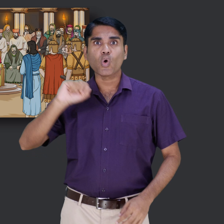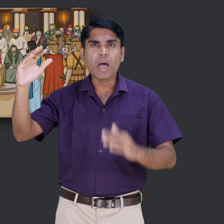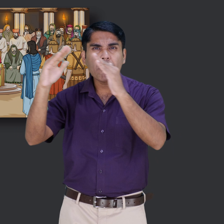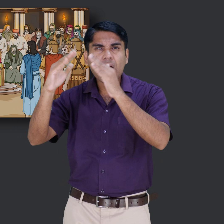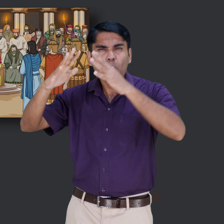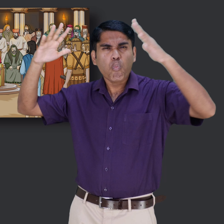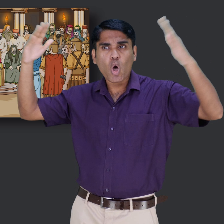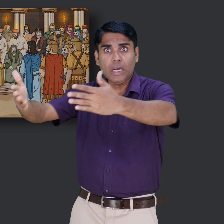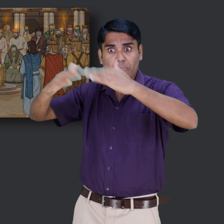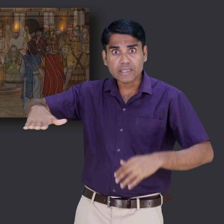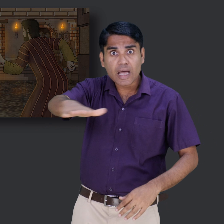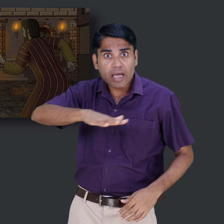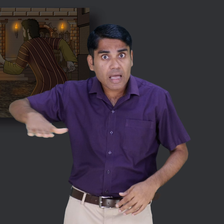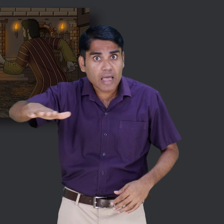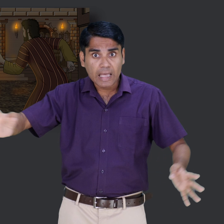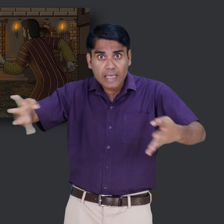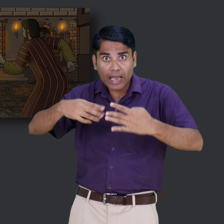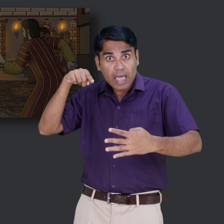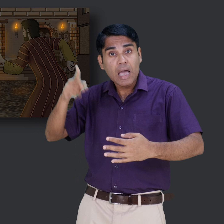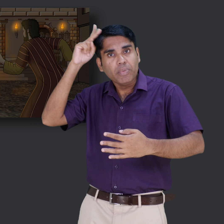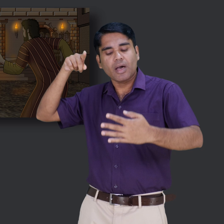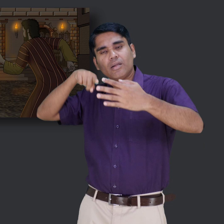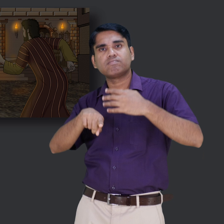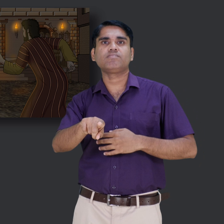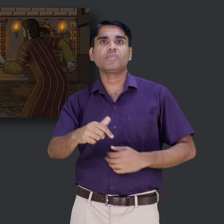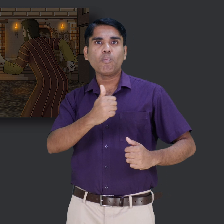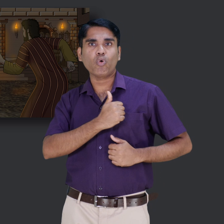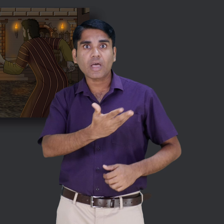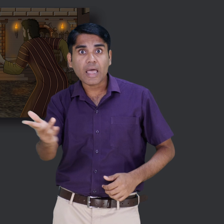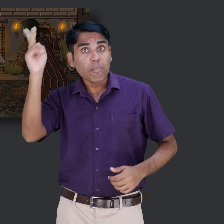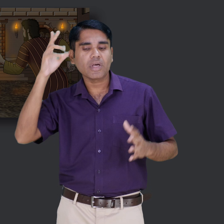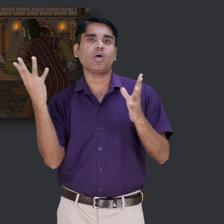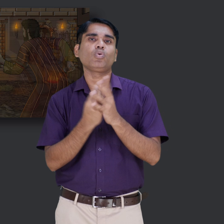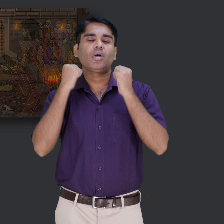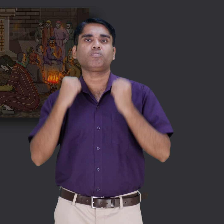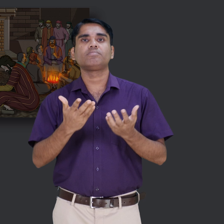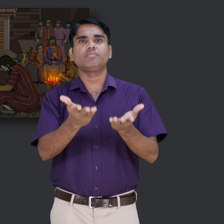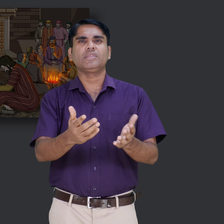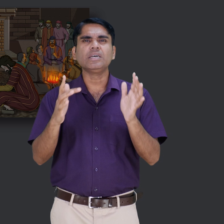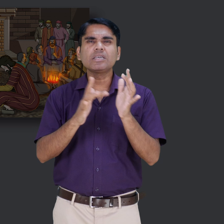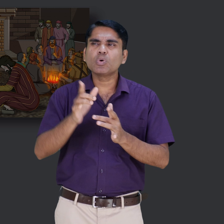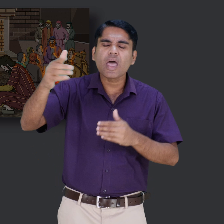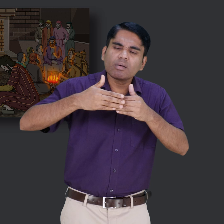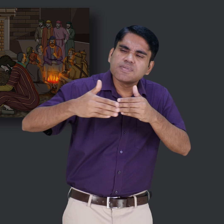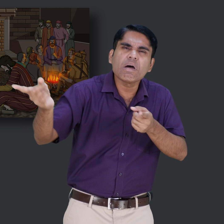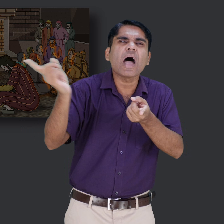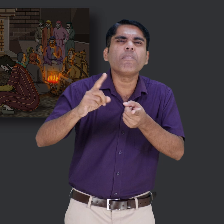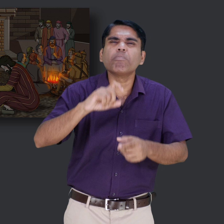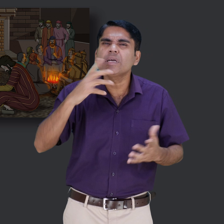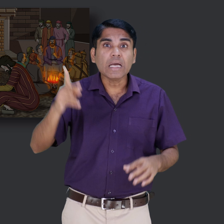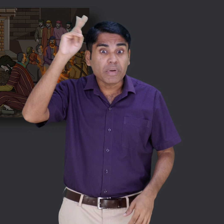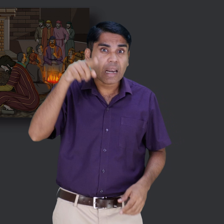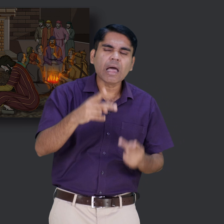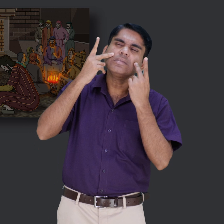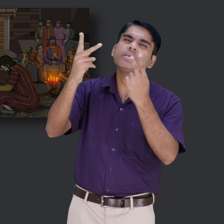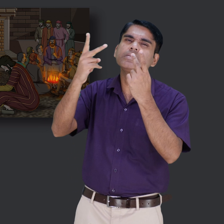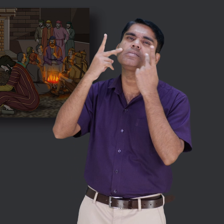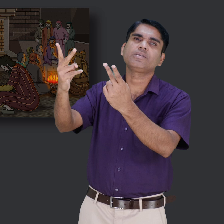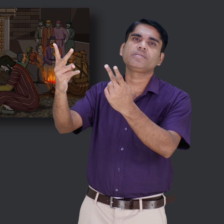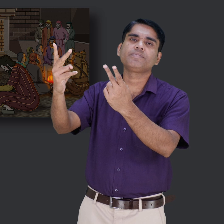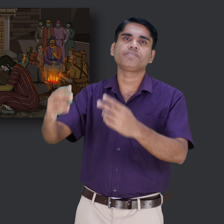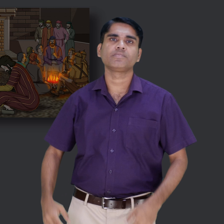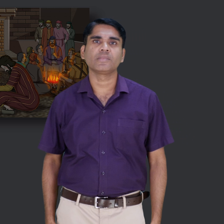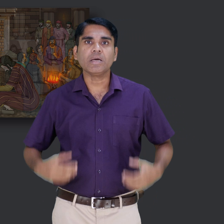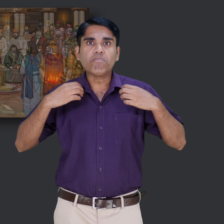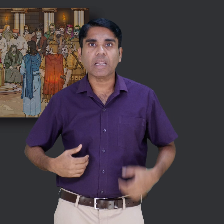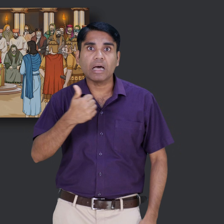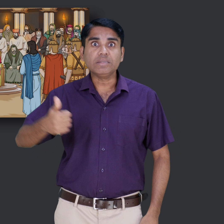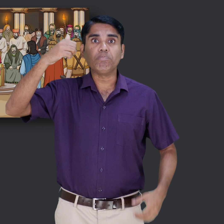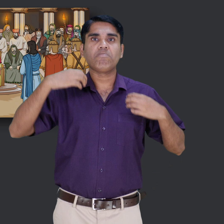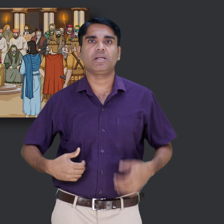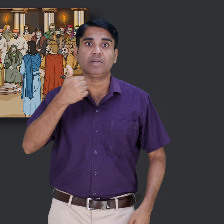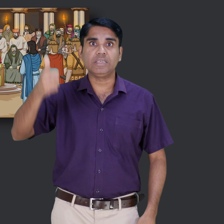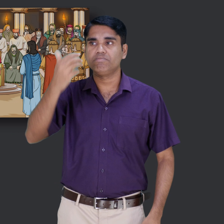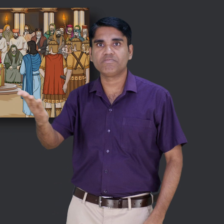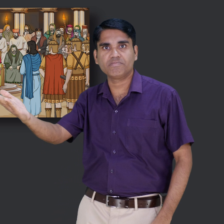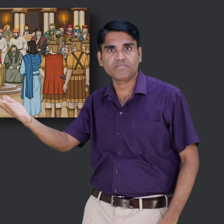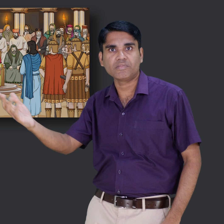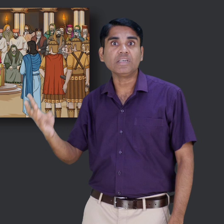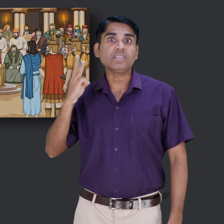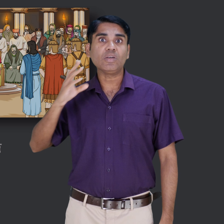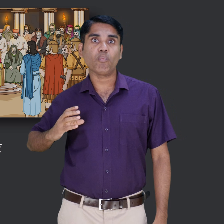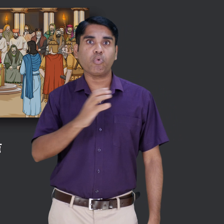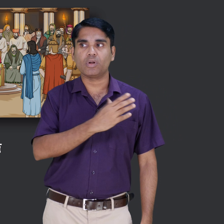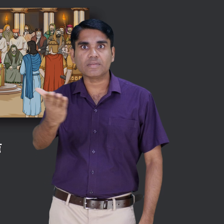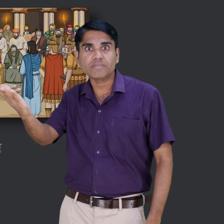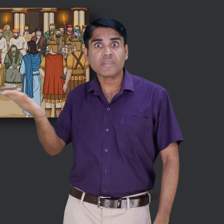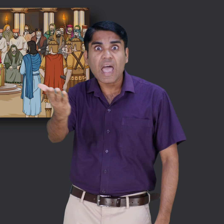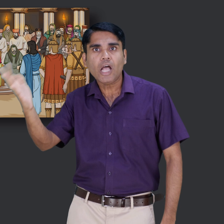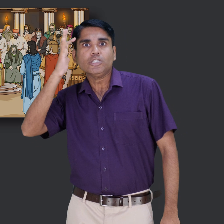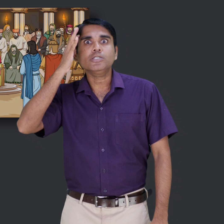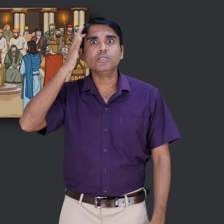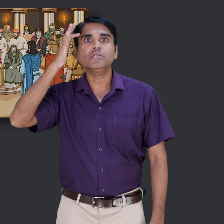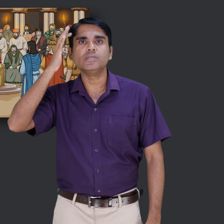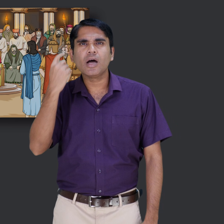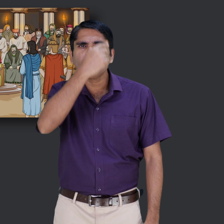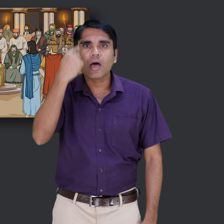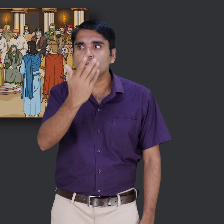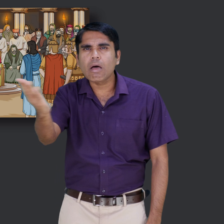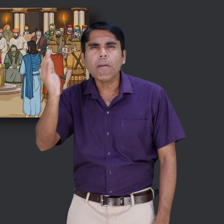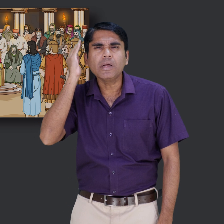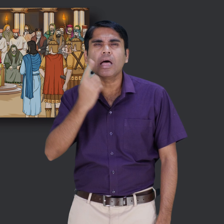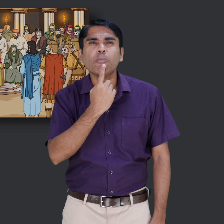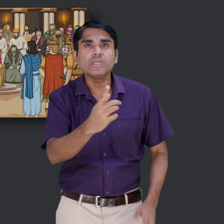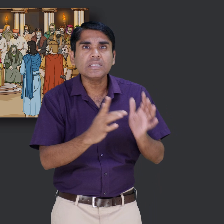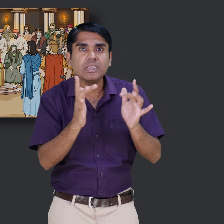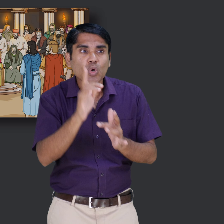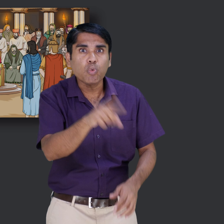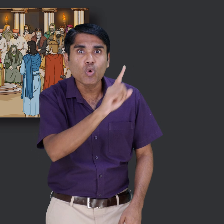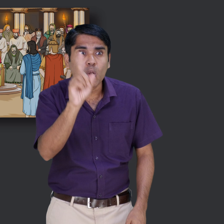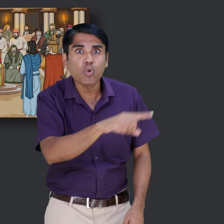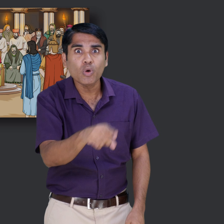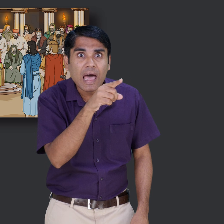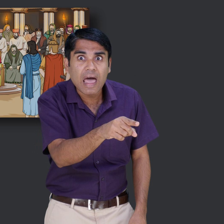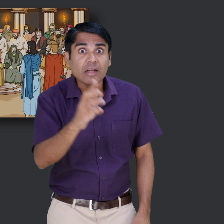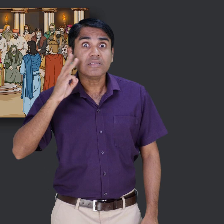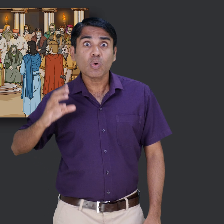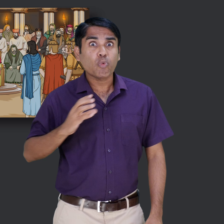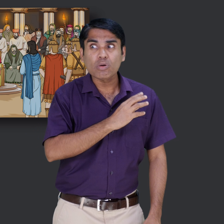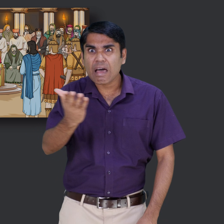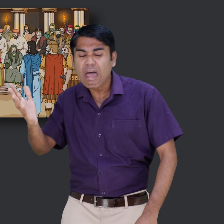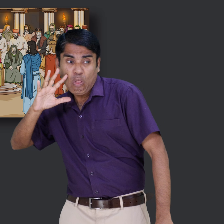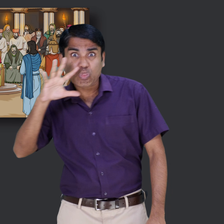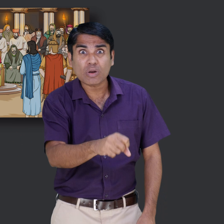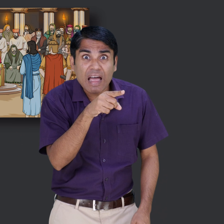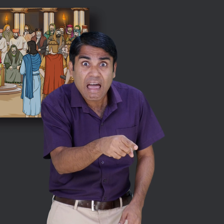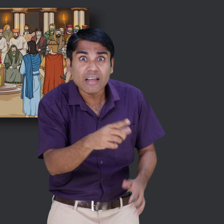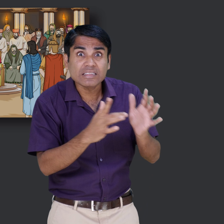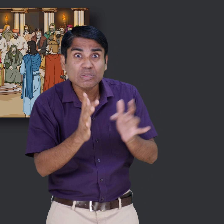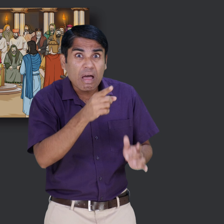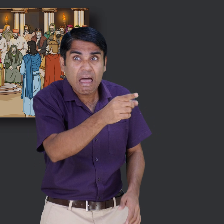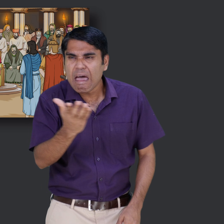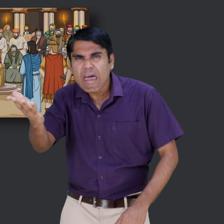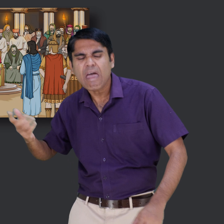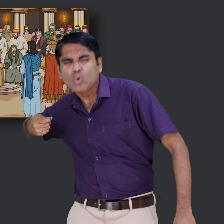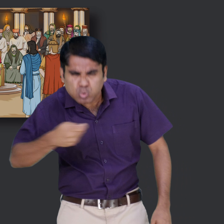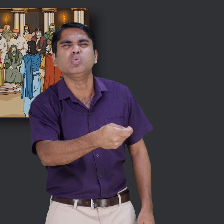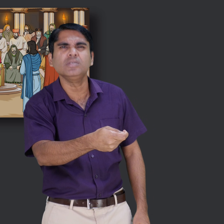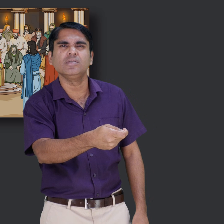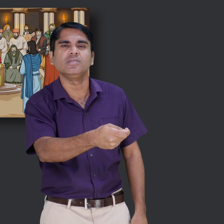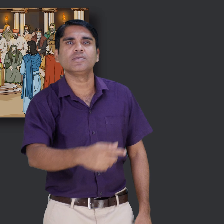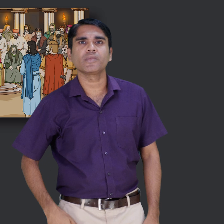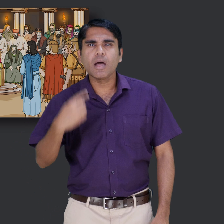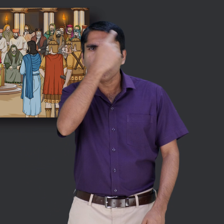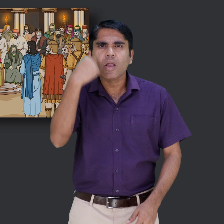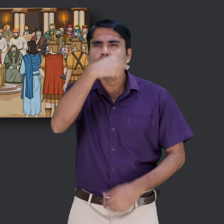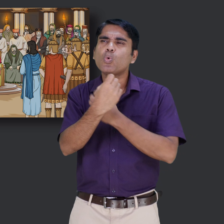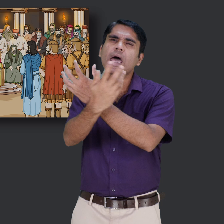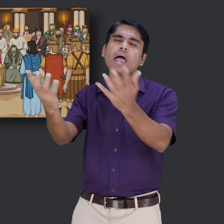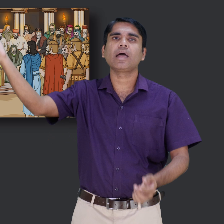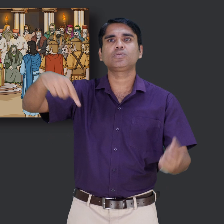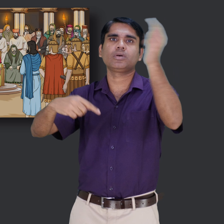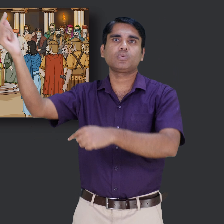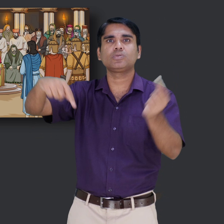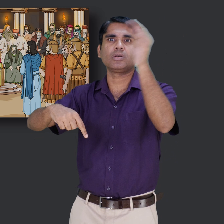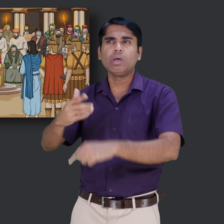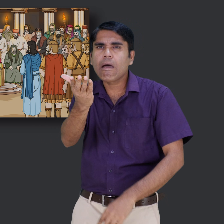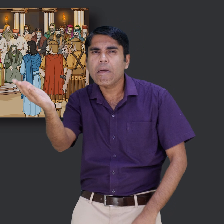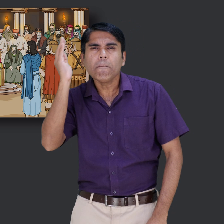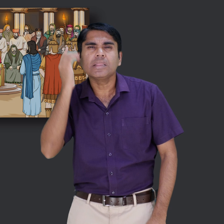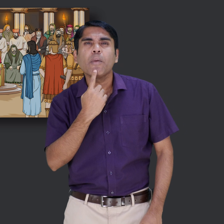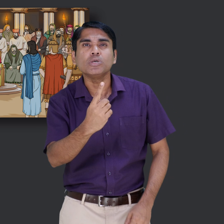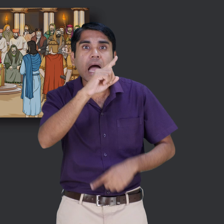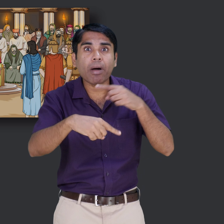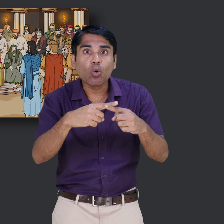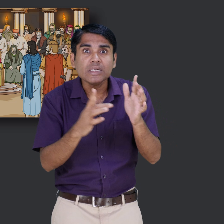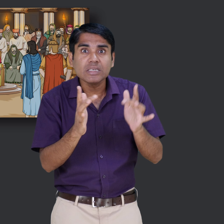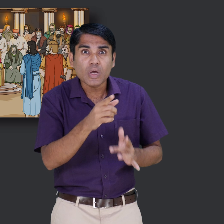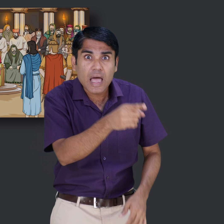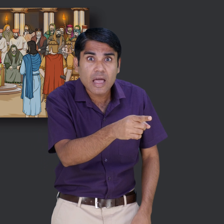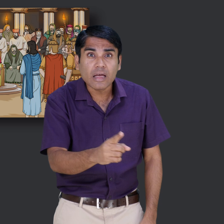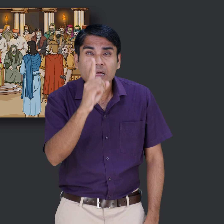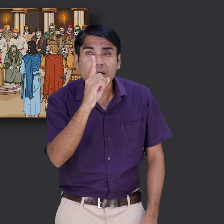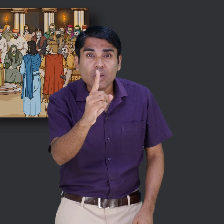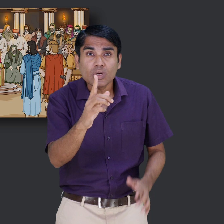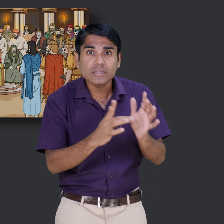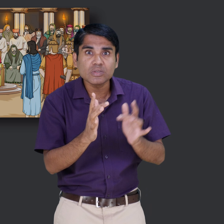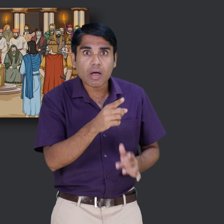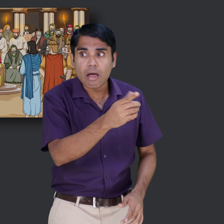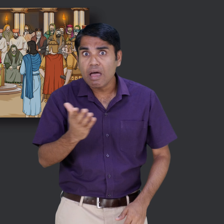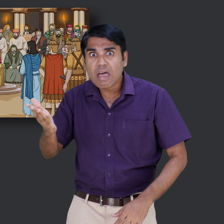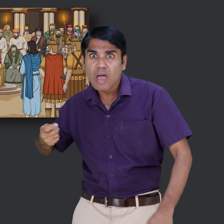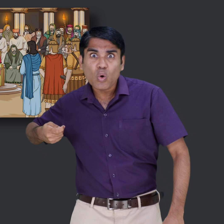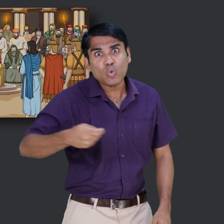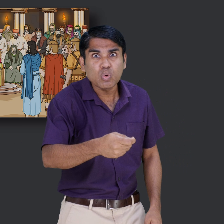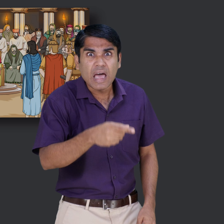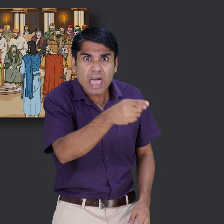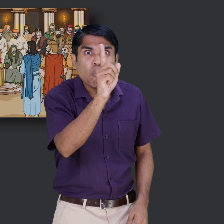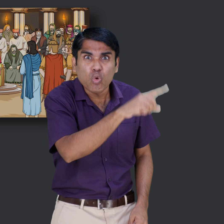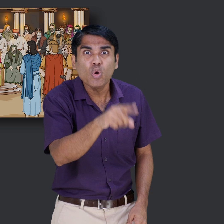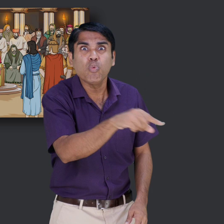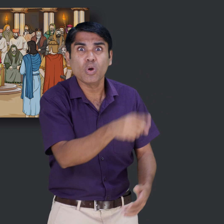And he went in and sat down with the guards to see the outcome. Now the chief priests and the whole Sanhedrin were seeking false testimony against Jesus in order to put Him to death. But they did not find any, though many false witnesses came forward.